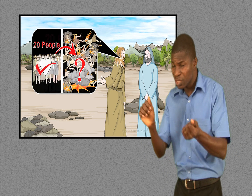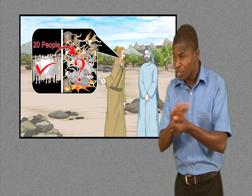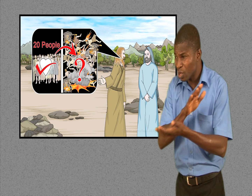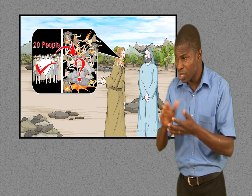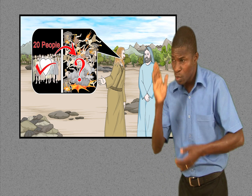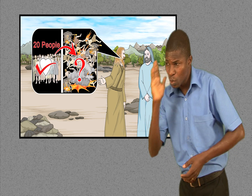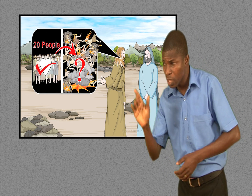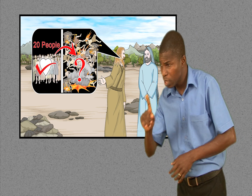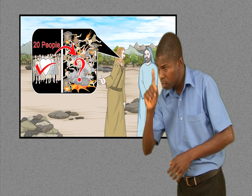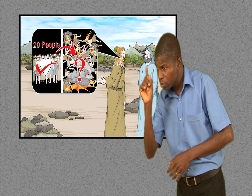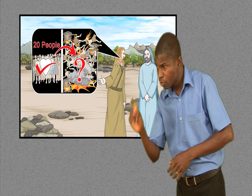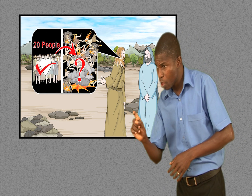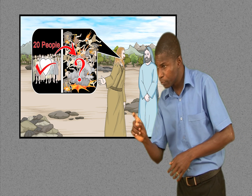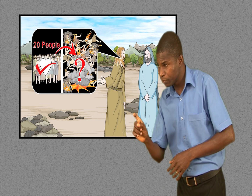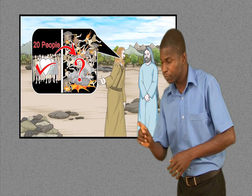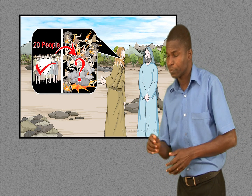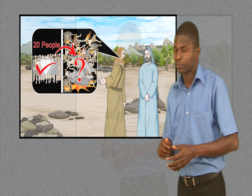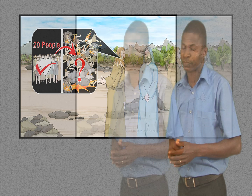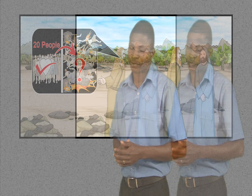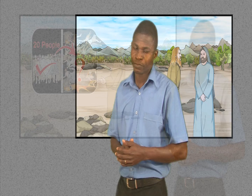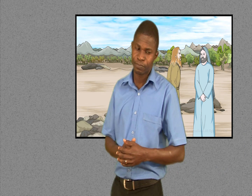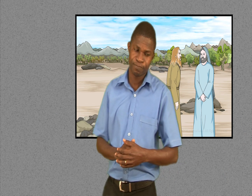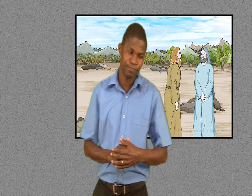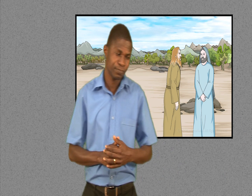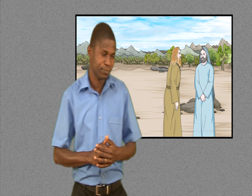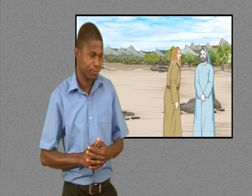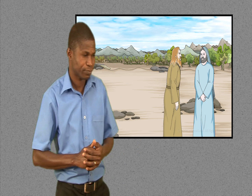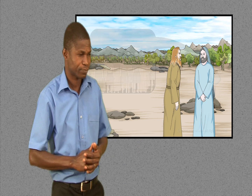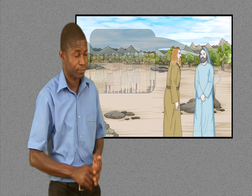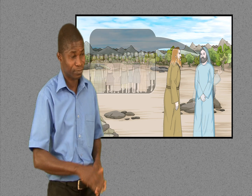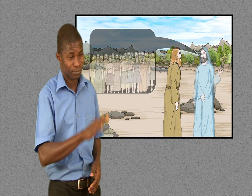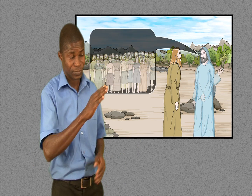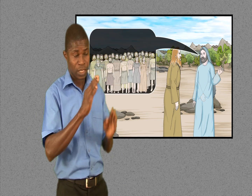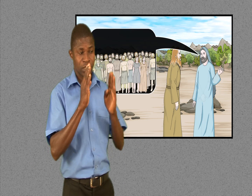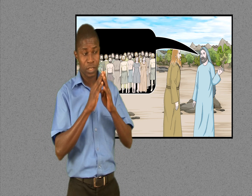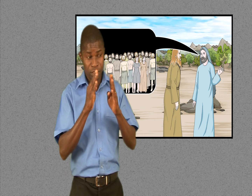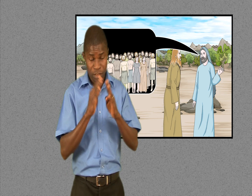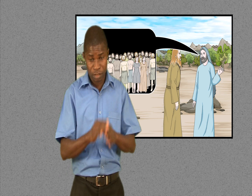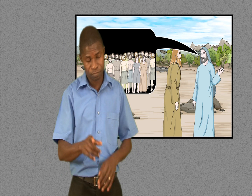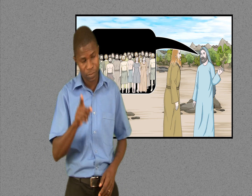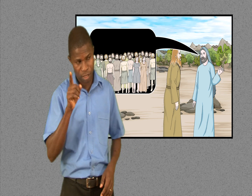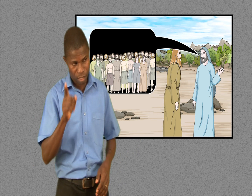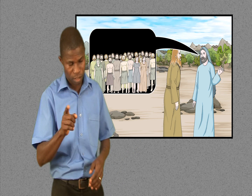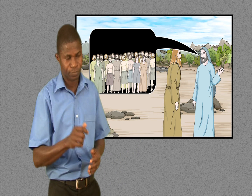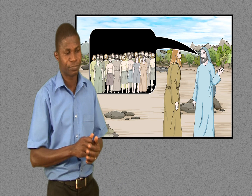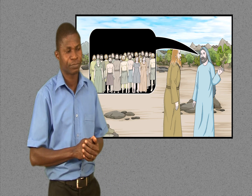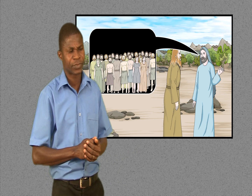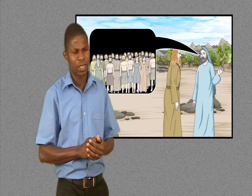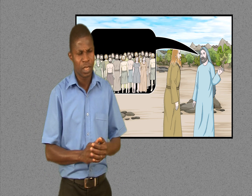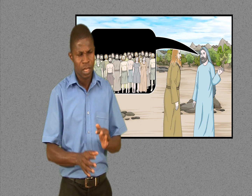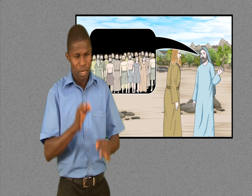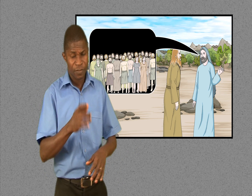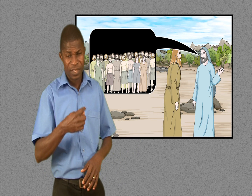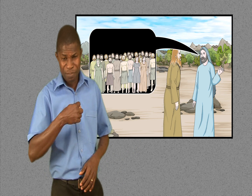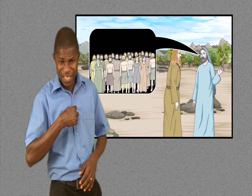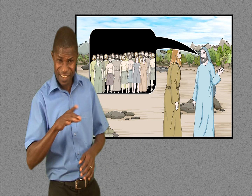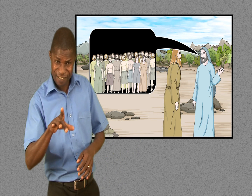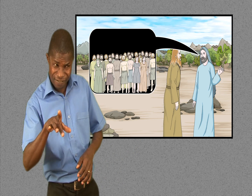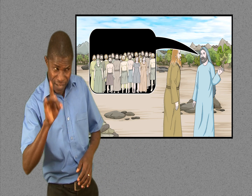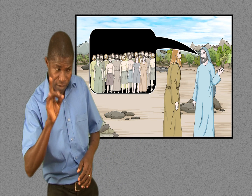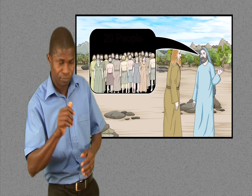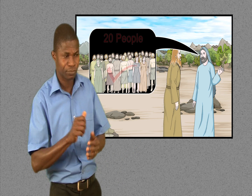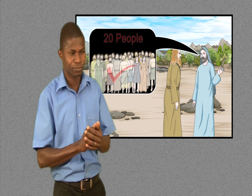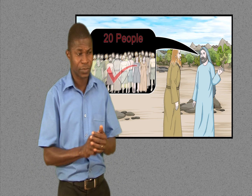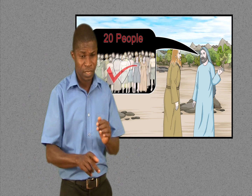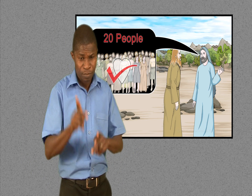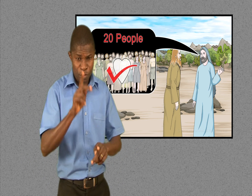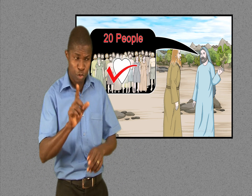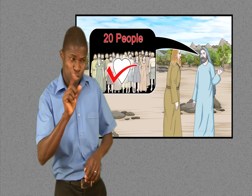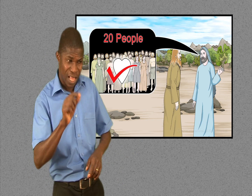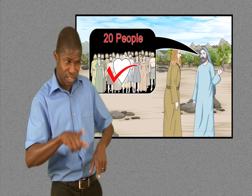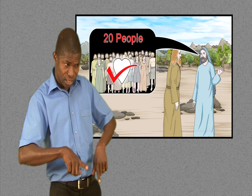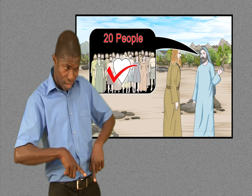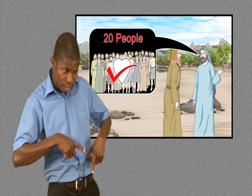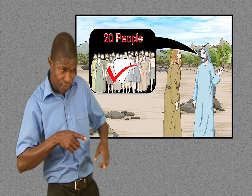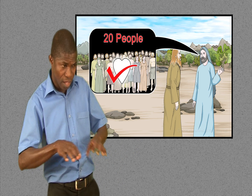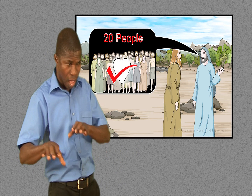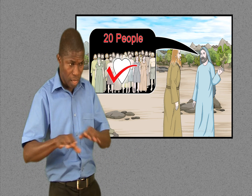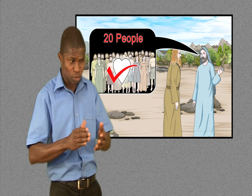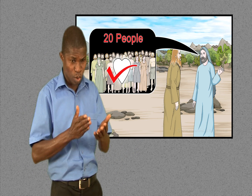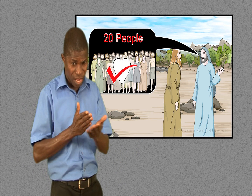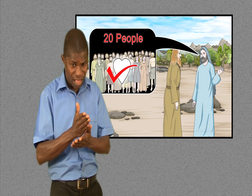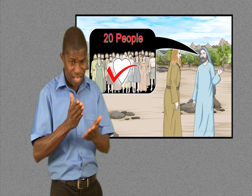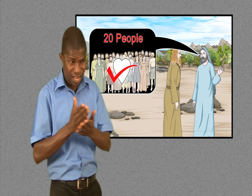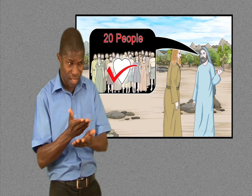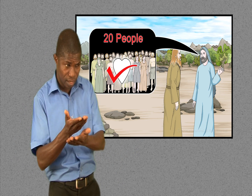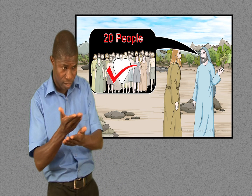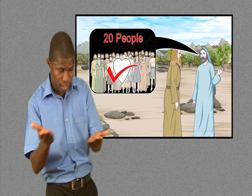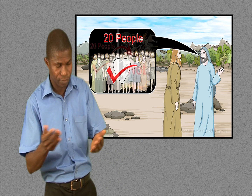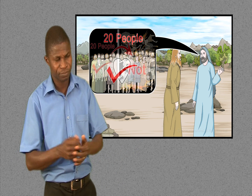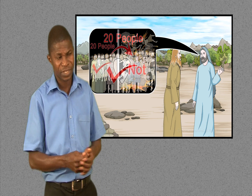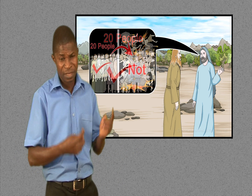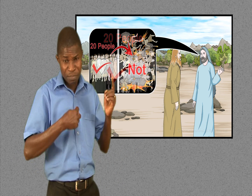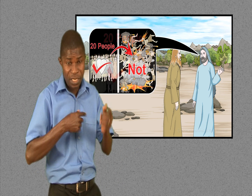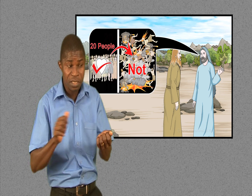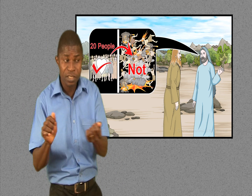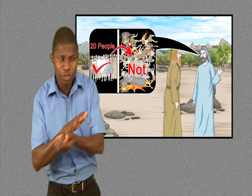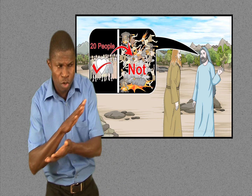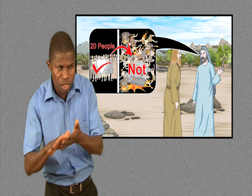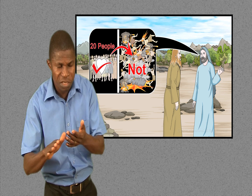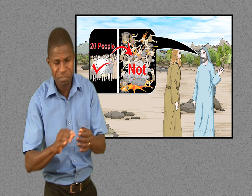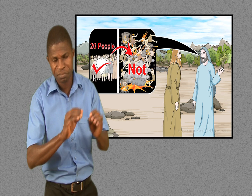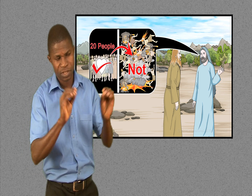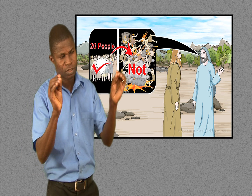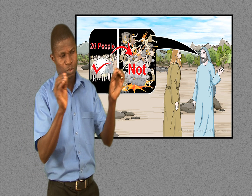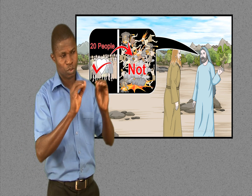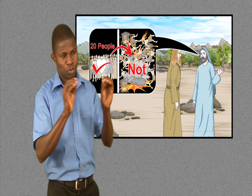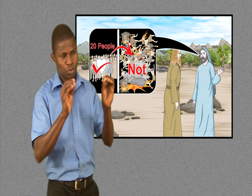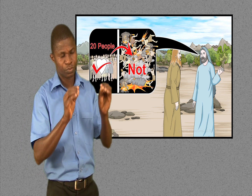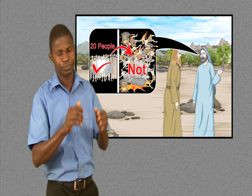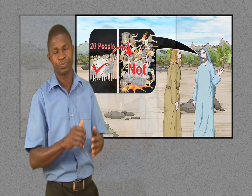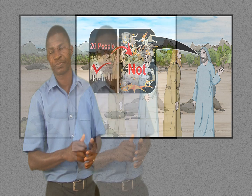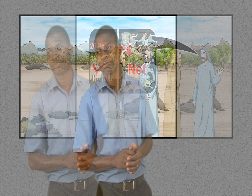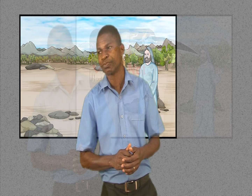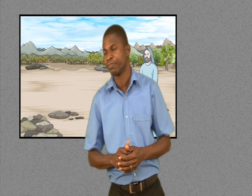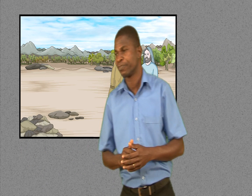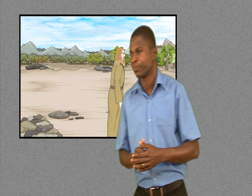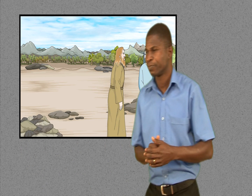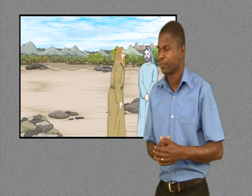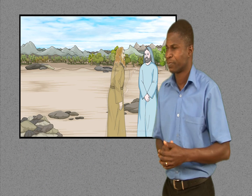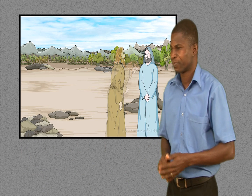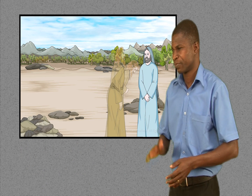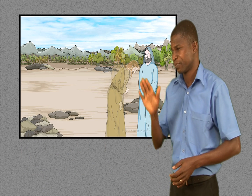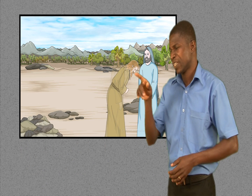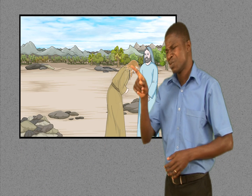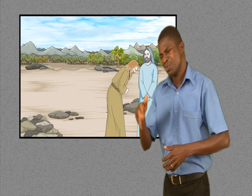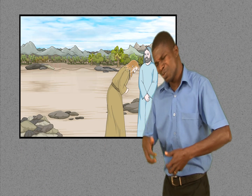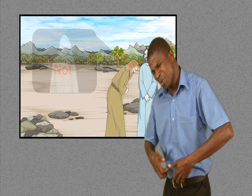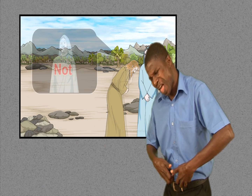He answered, “On account of the twenty, I will not destroy it.”